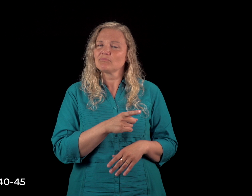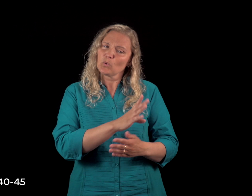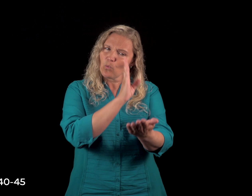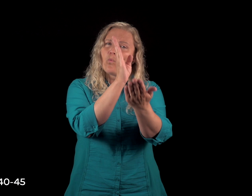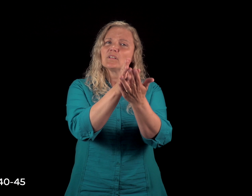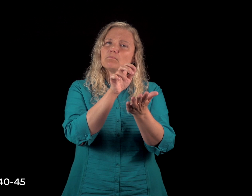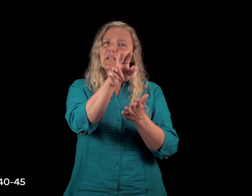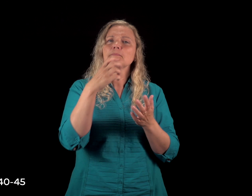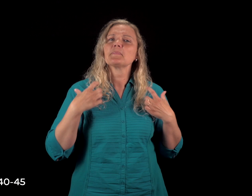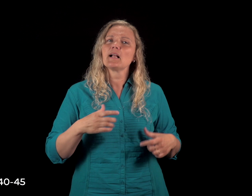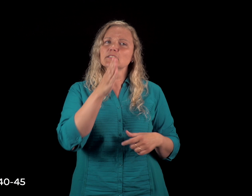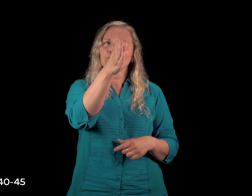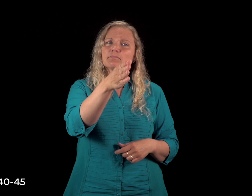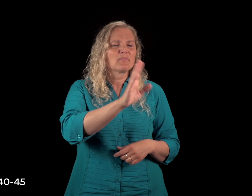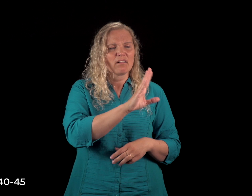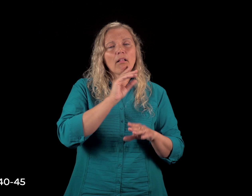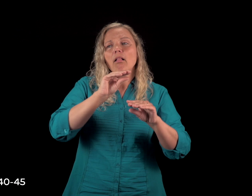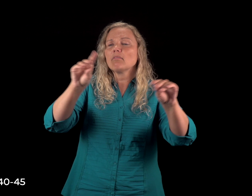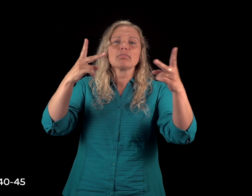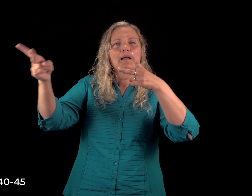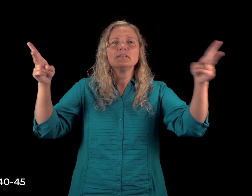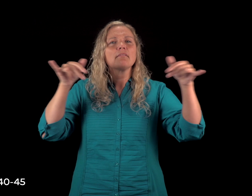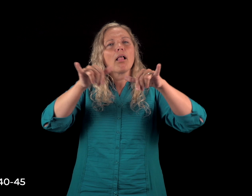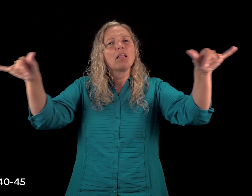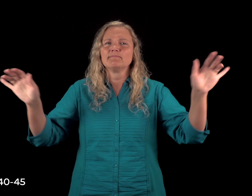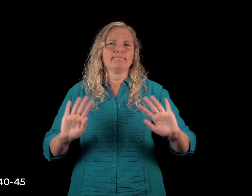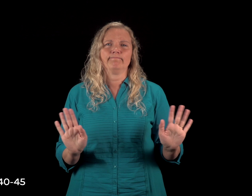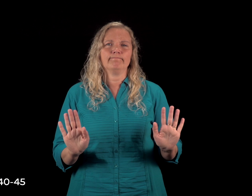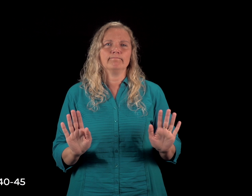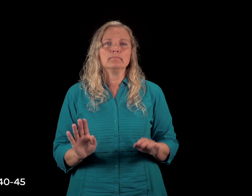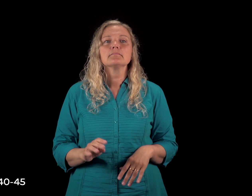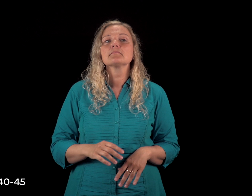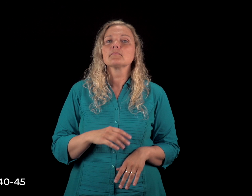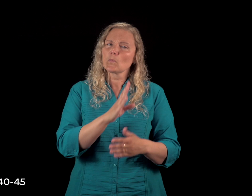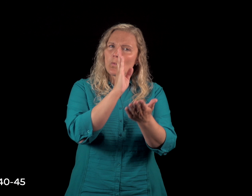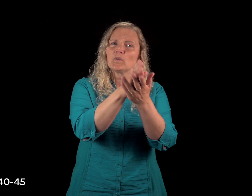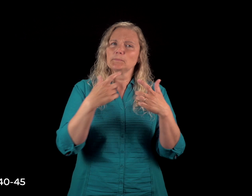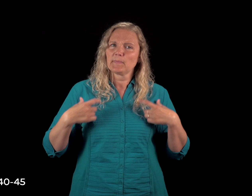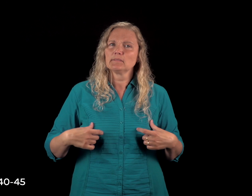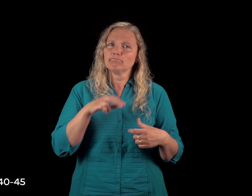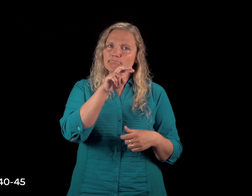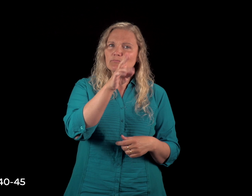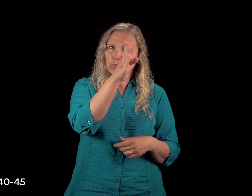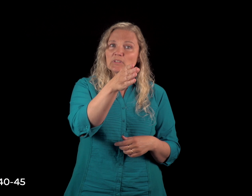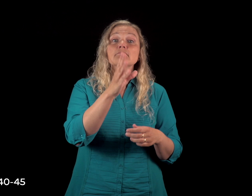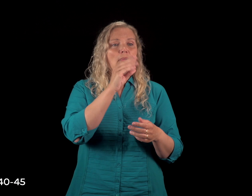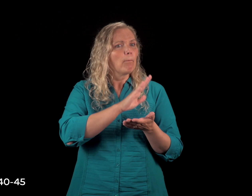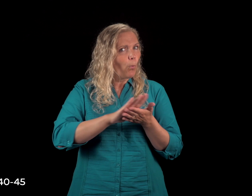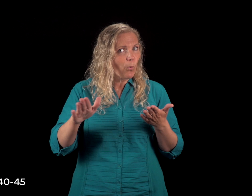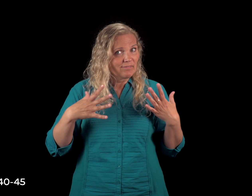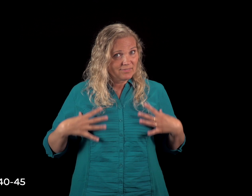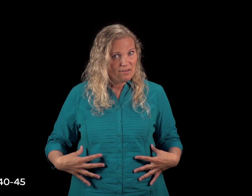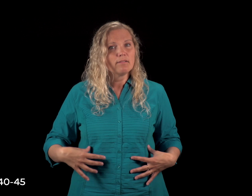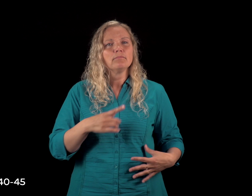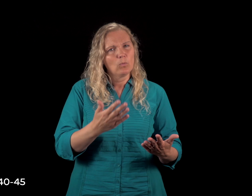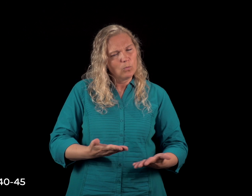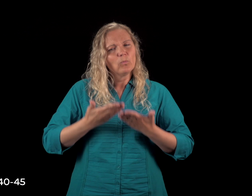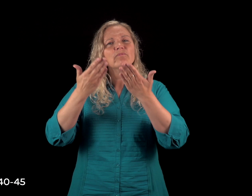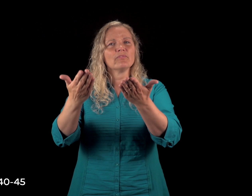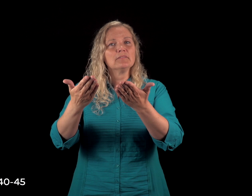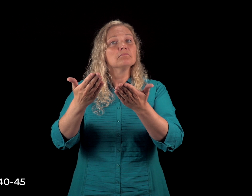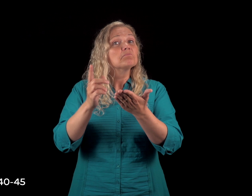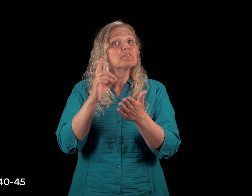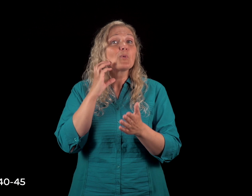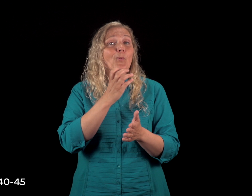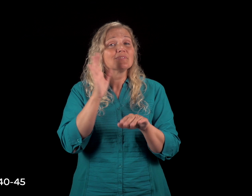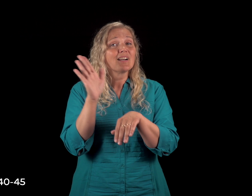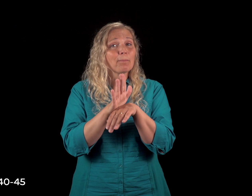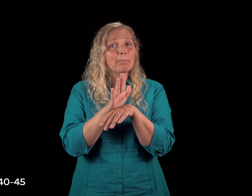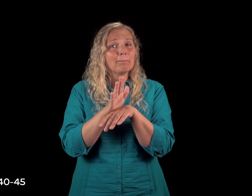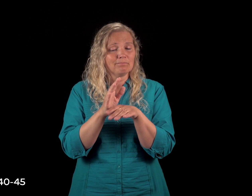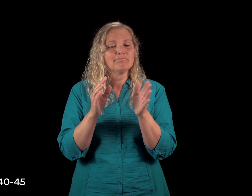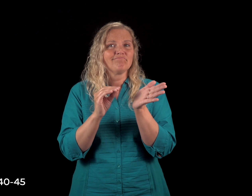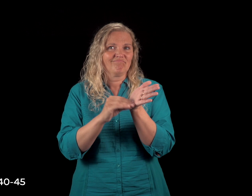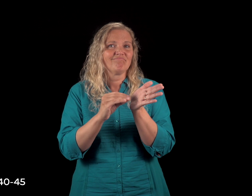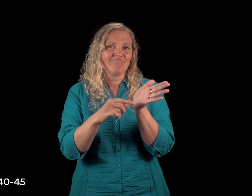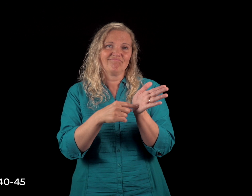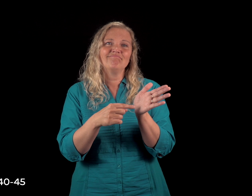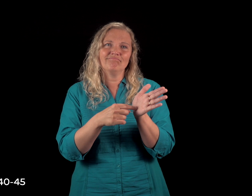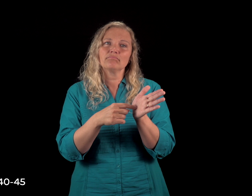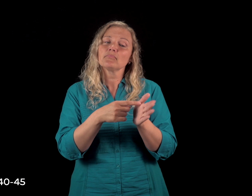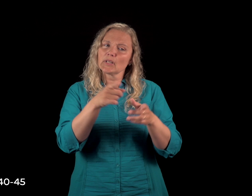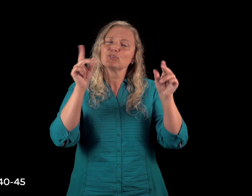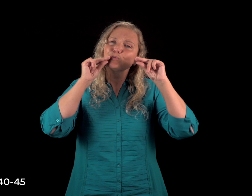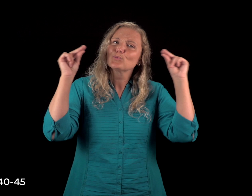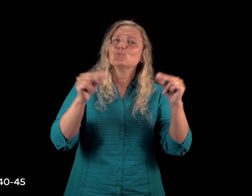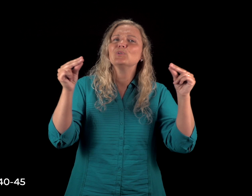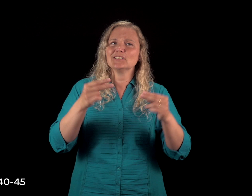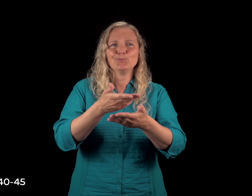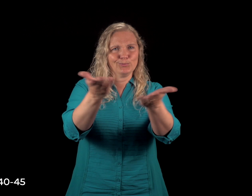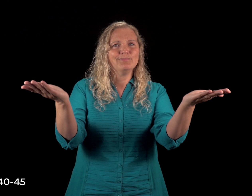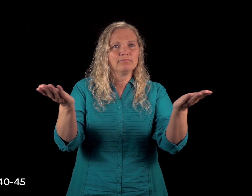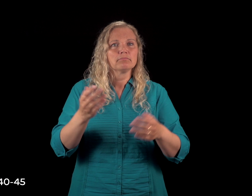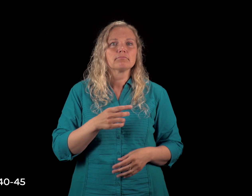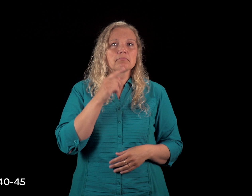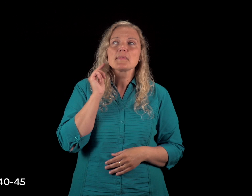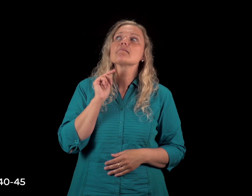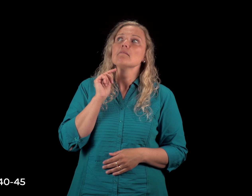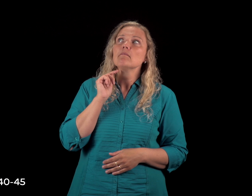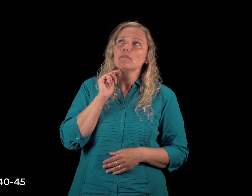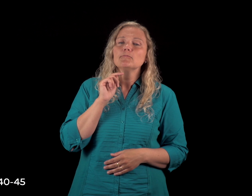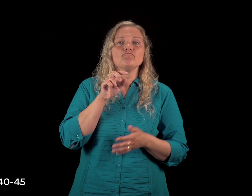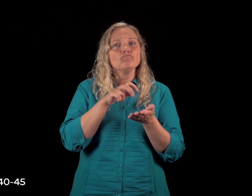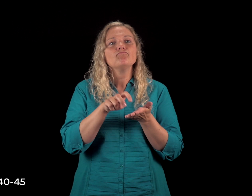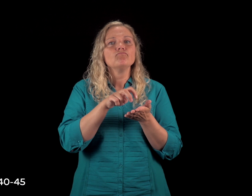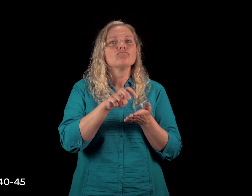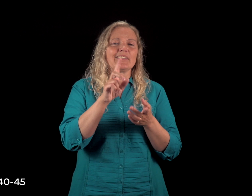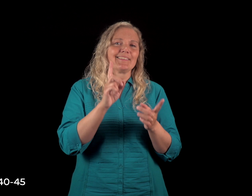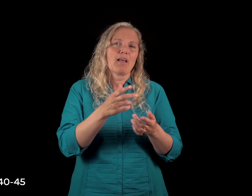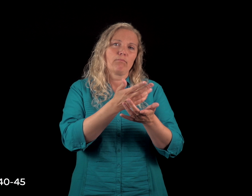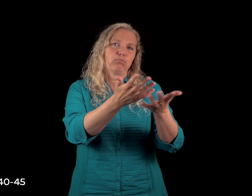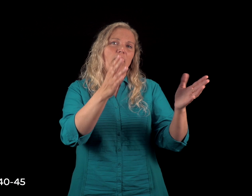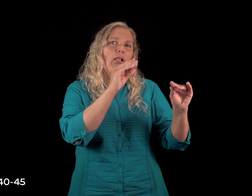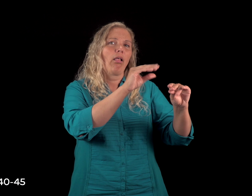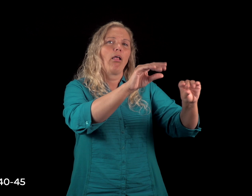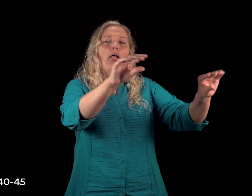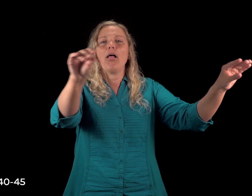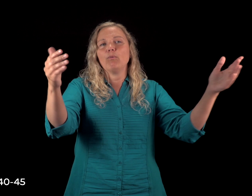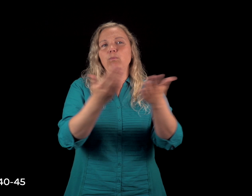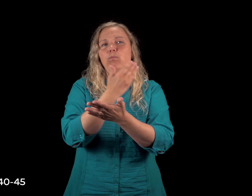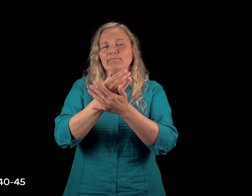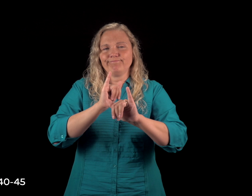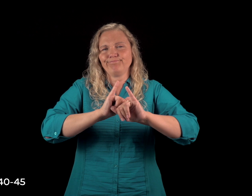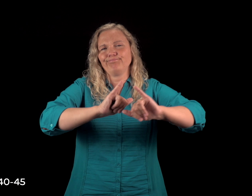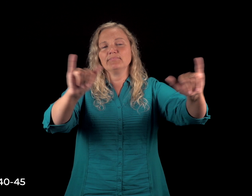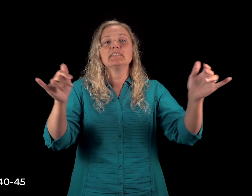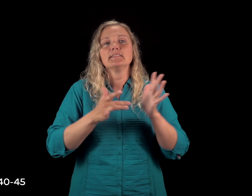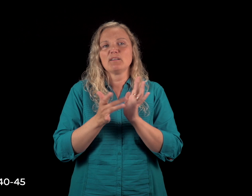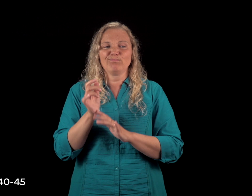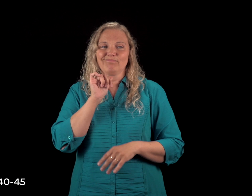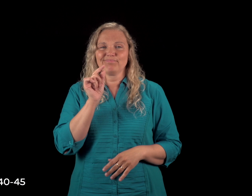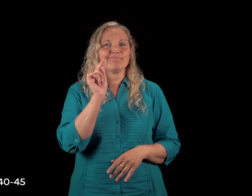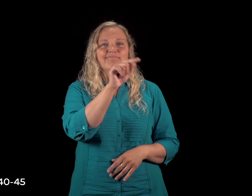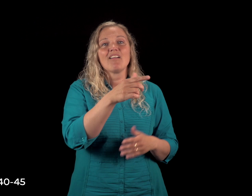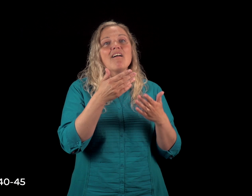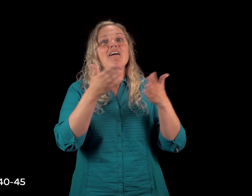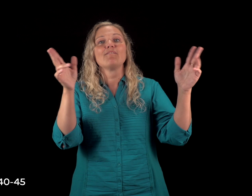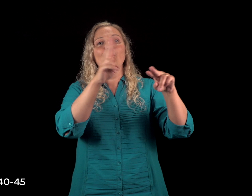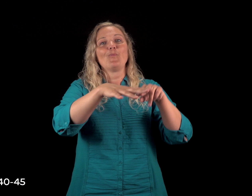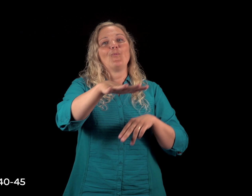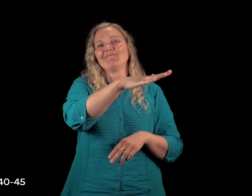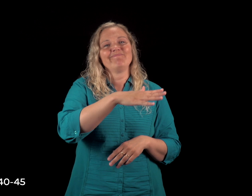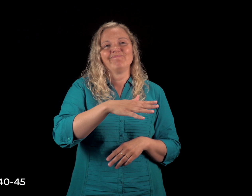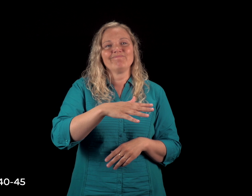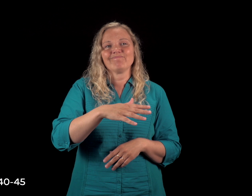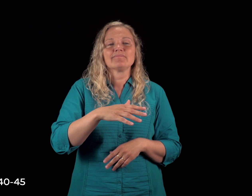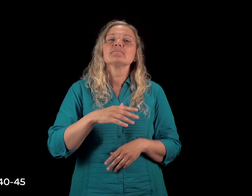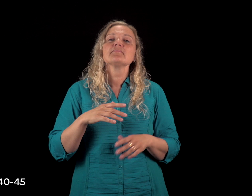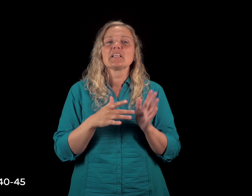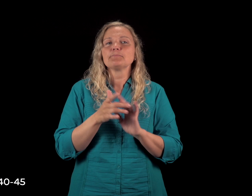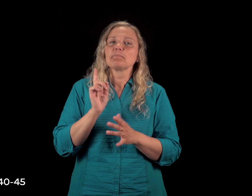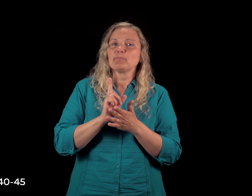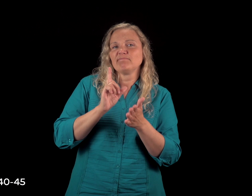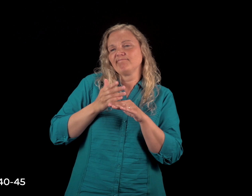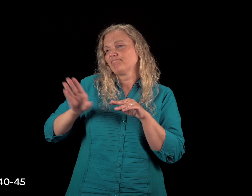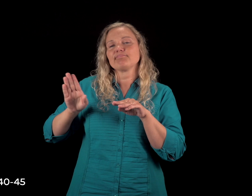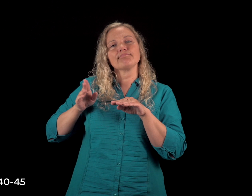But go, show yourself to the priest and present the offering Moses prescribed for your cleansing, as a testimony to them.” But the man went out and openly began to proclaim and spread the news.